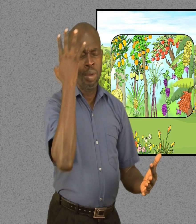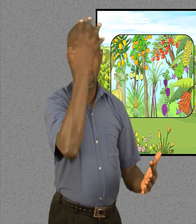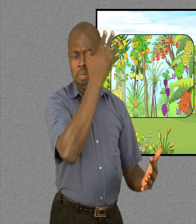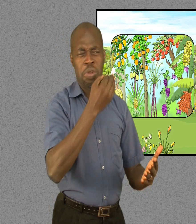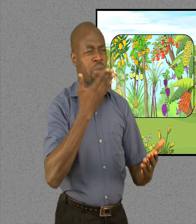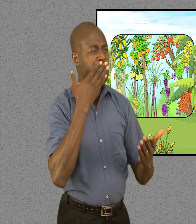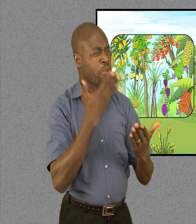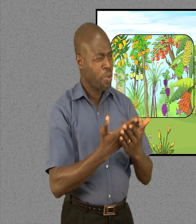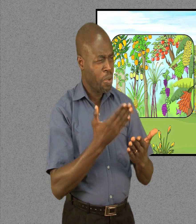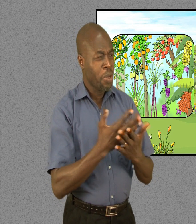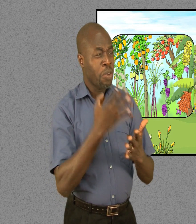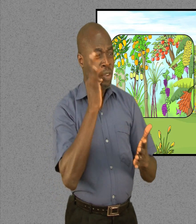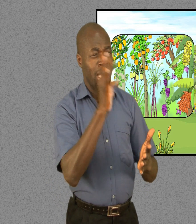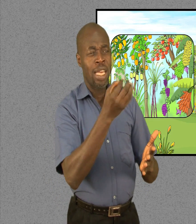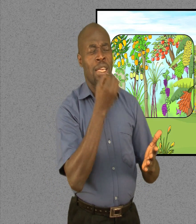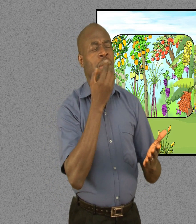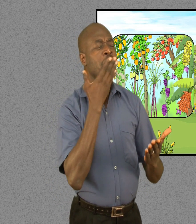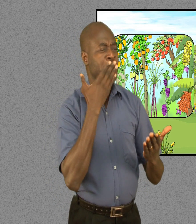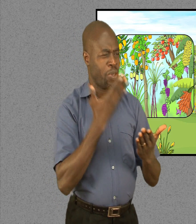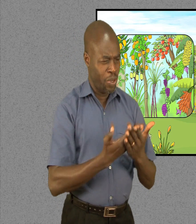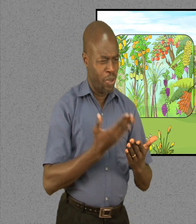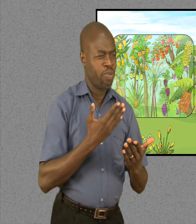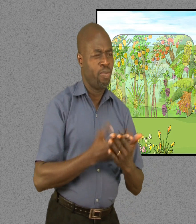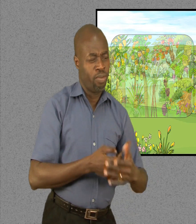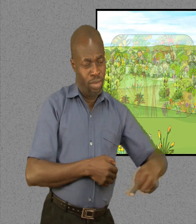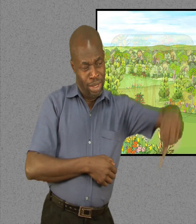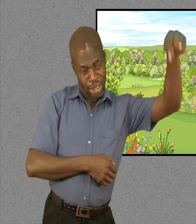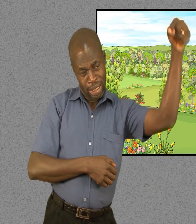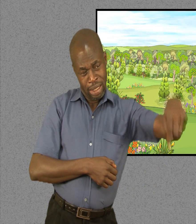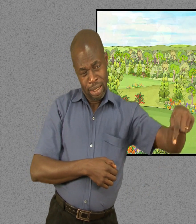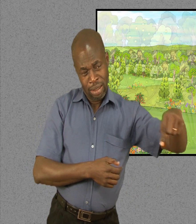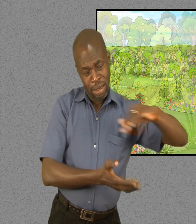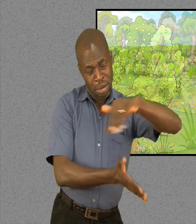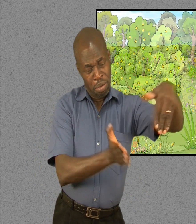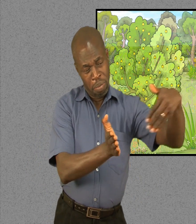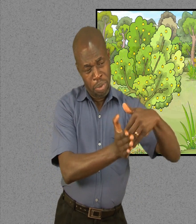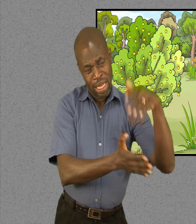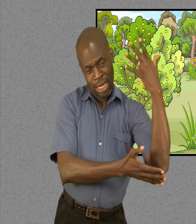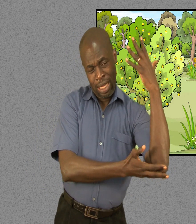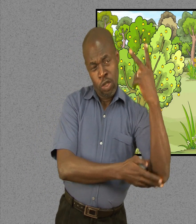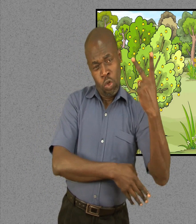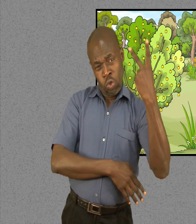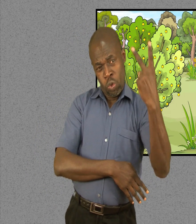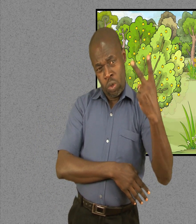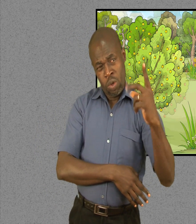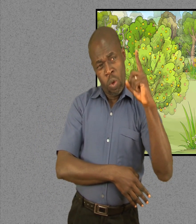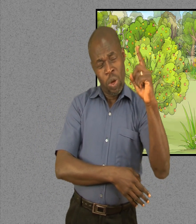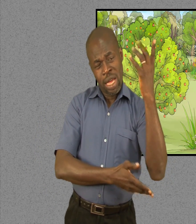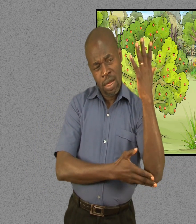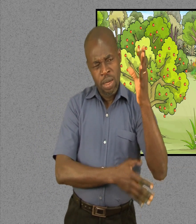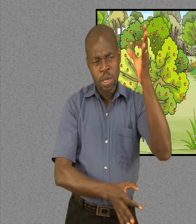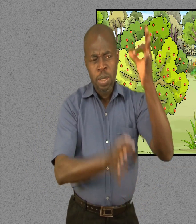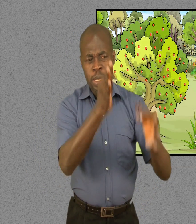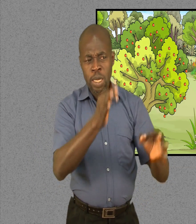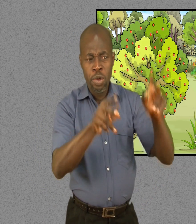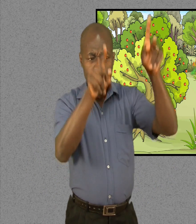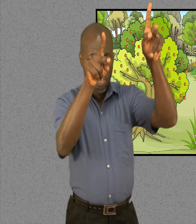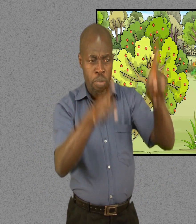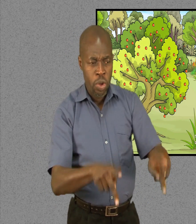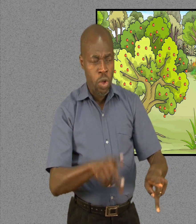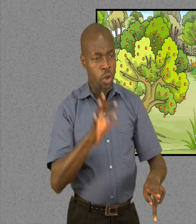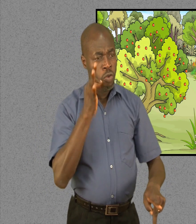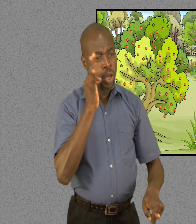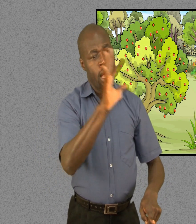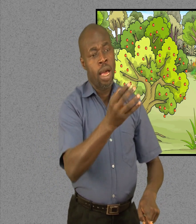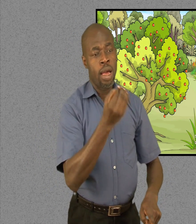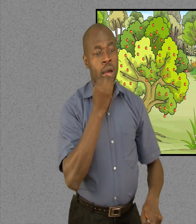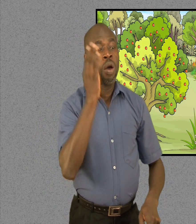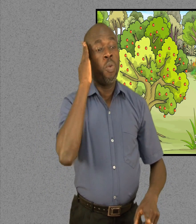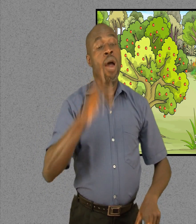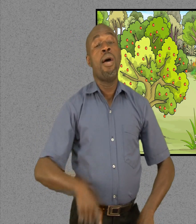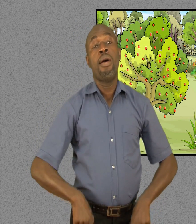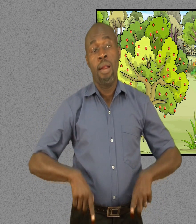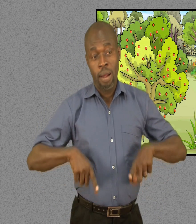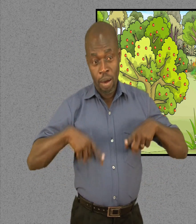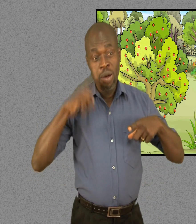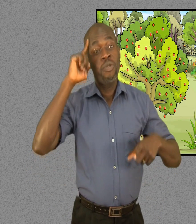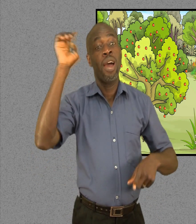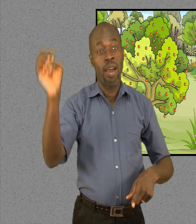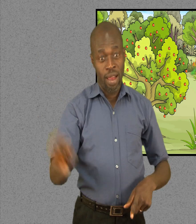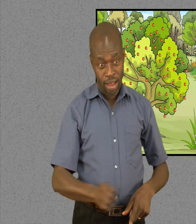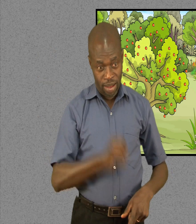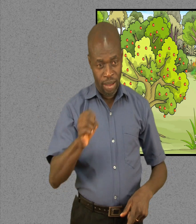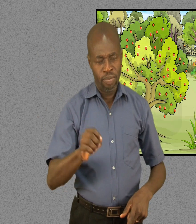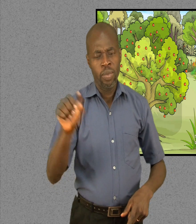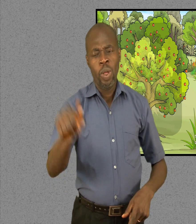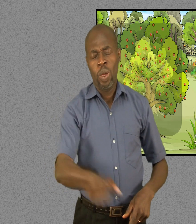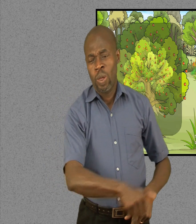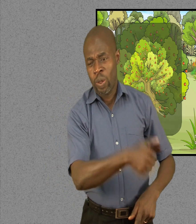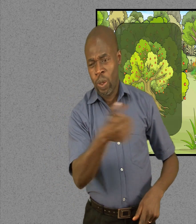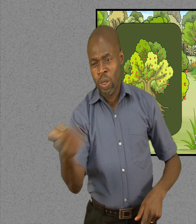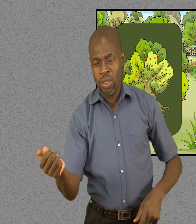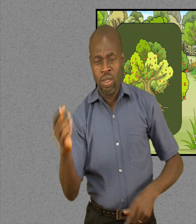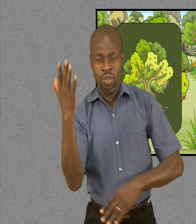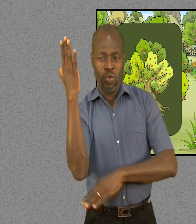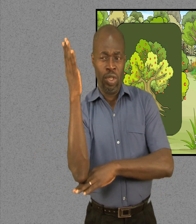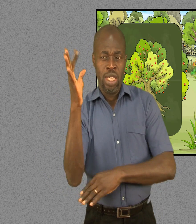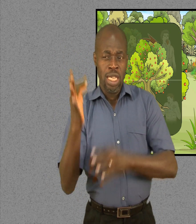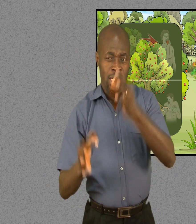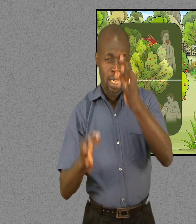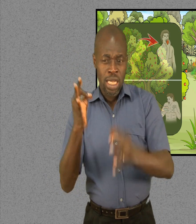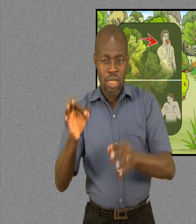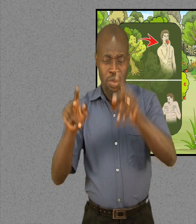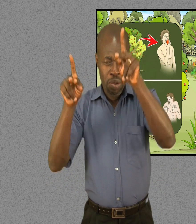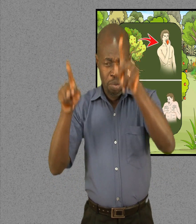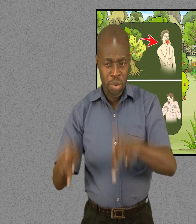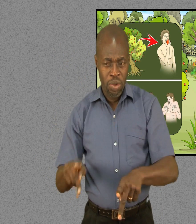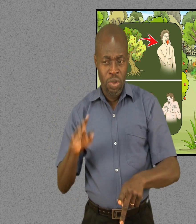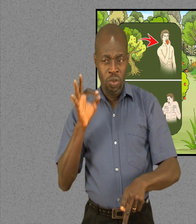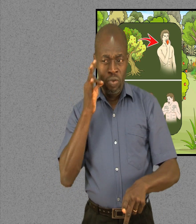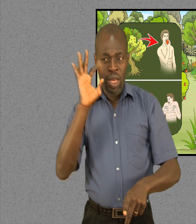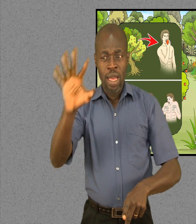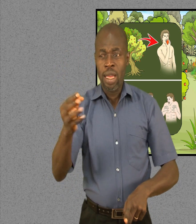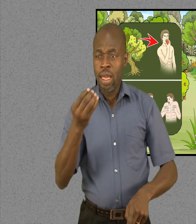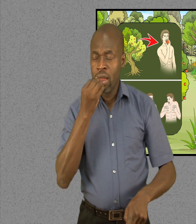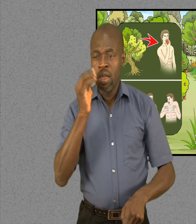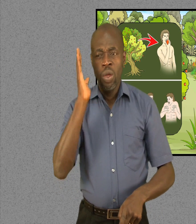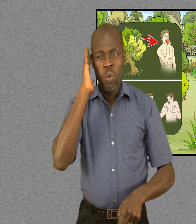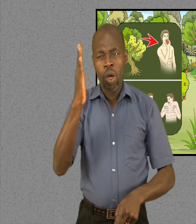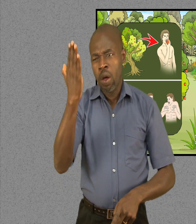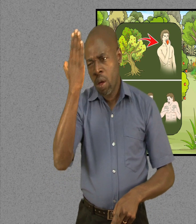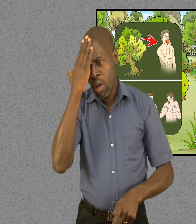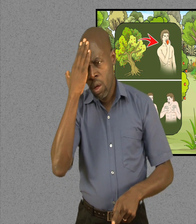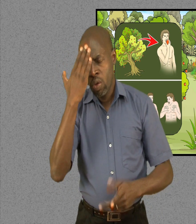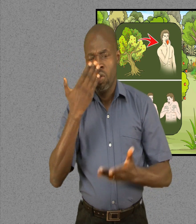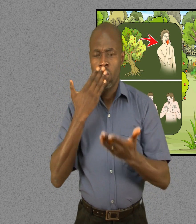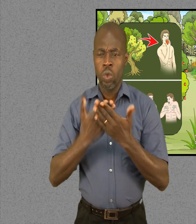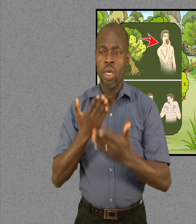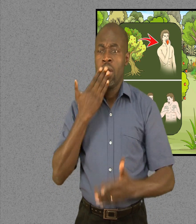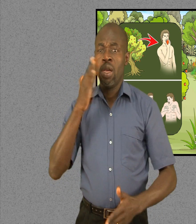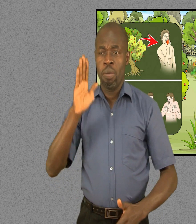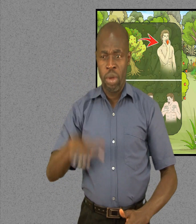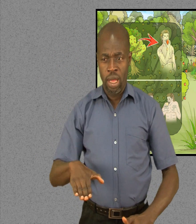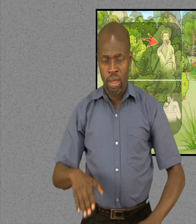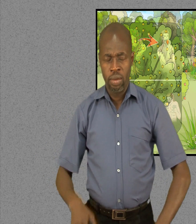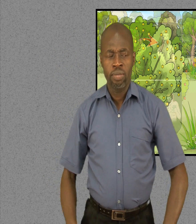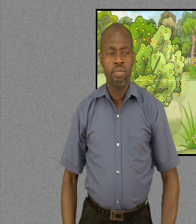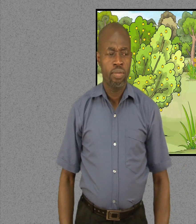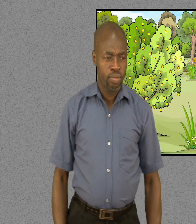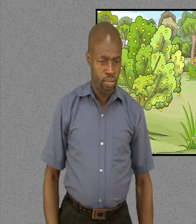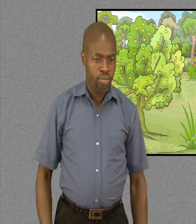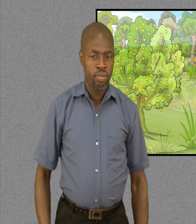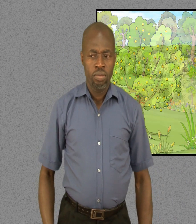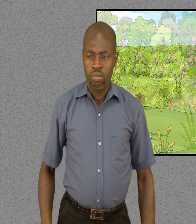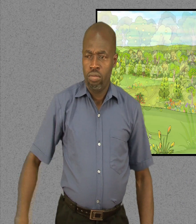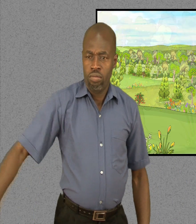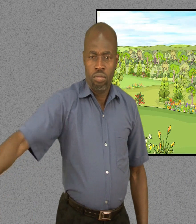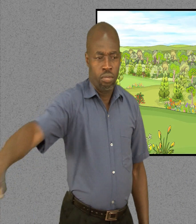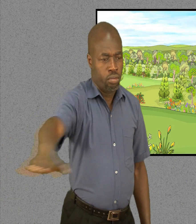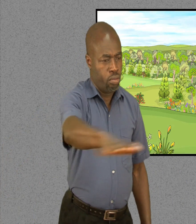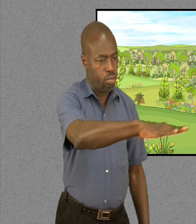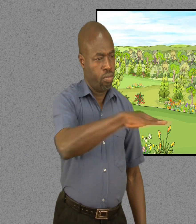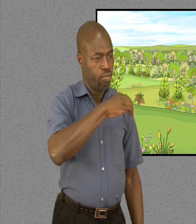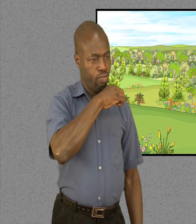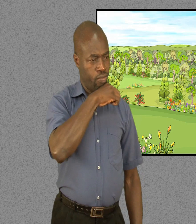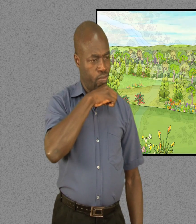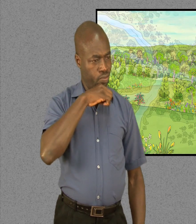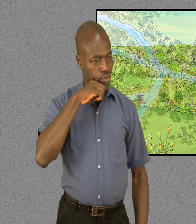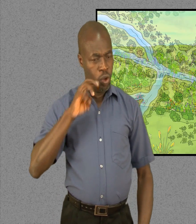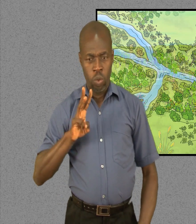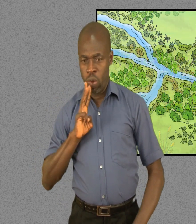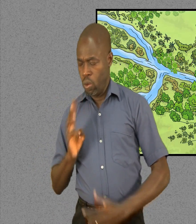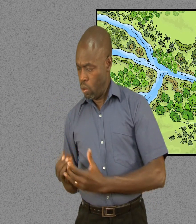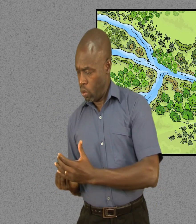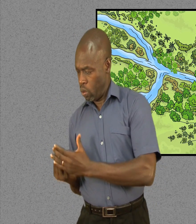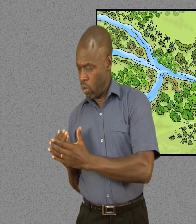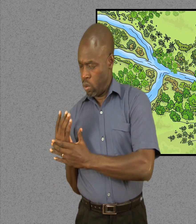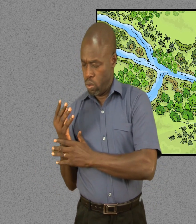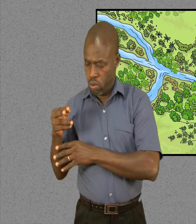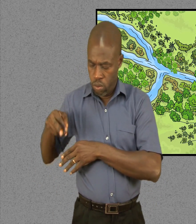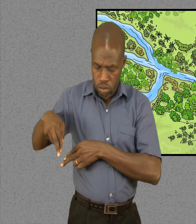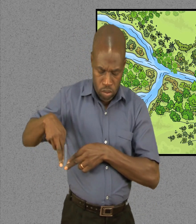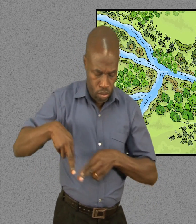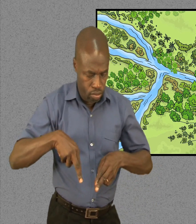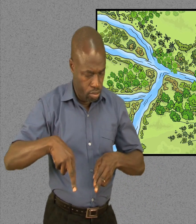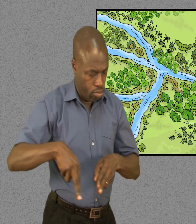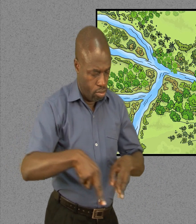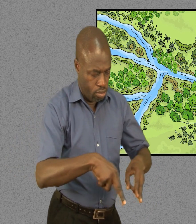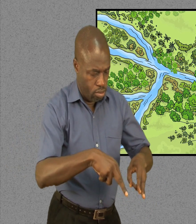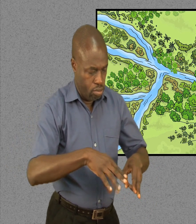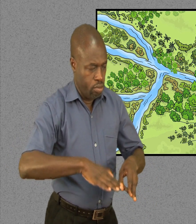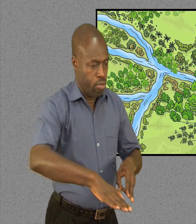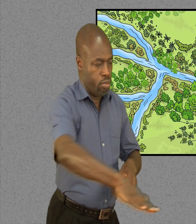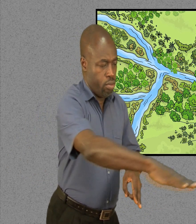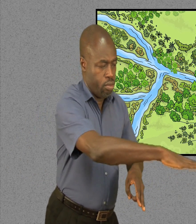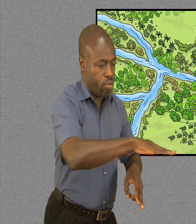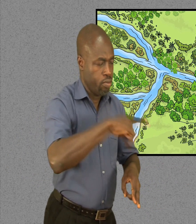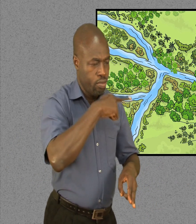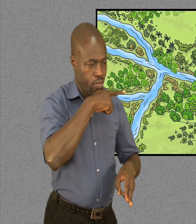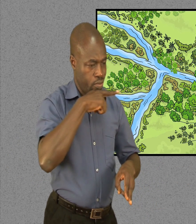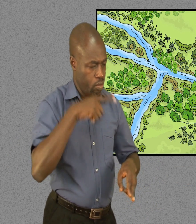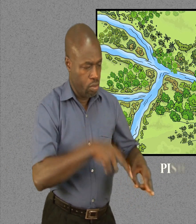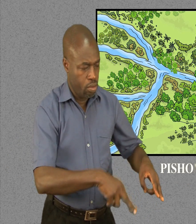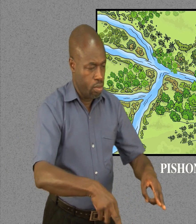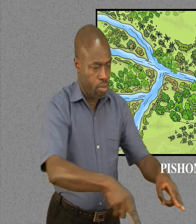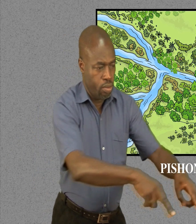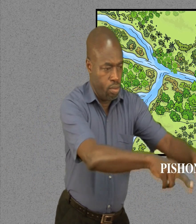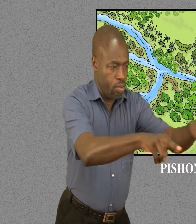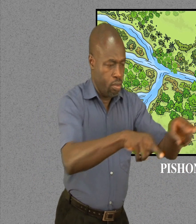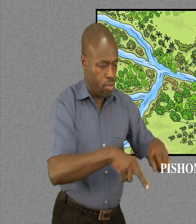And the LORD God planted a garden in Eden, in the east, where He placed the man He had formed. Out of the ground the LORD God gave growth to every tree that is pleasing to the eye and good for food.